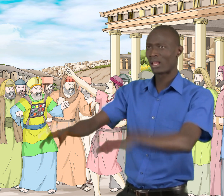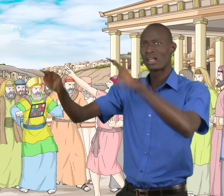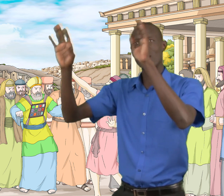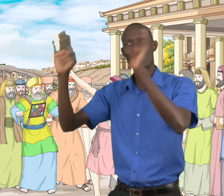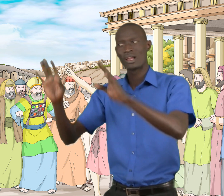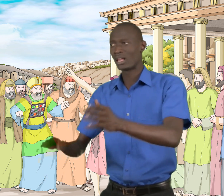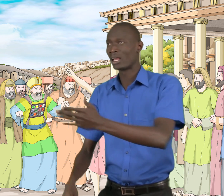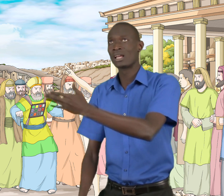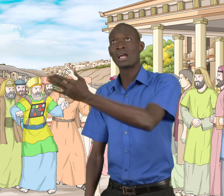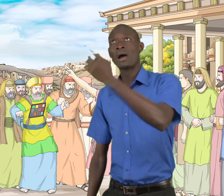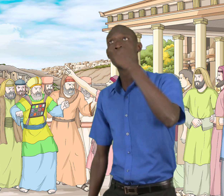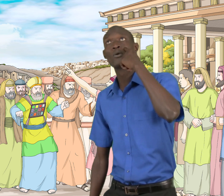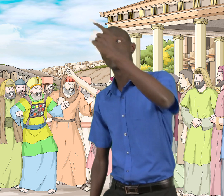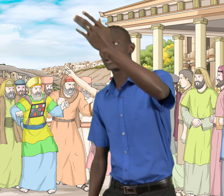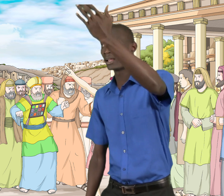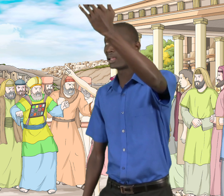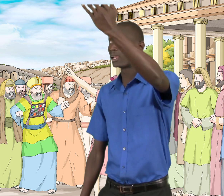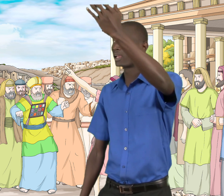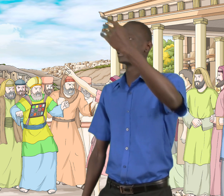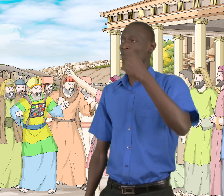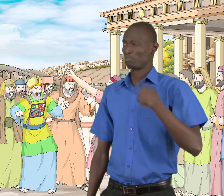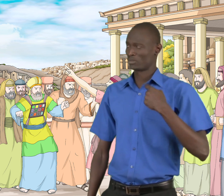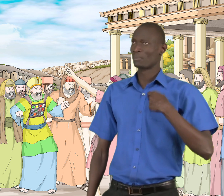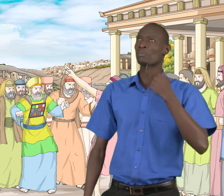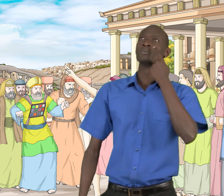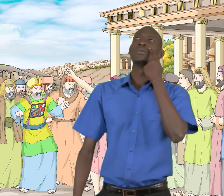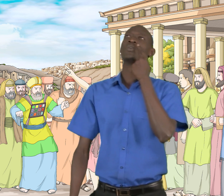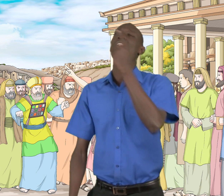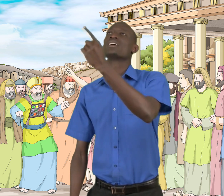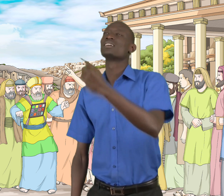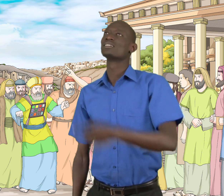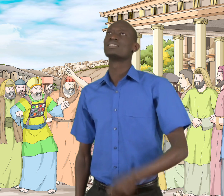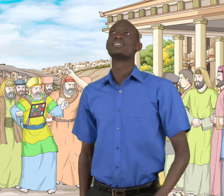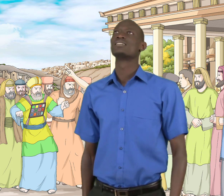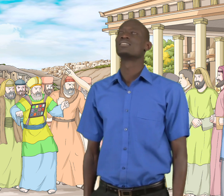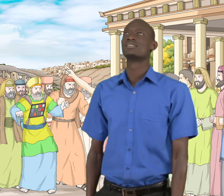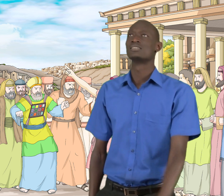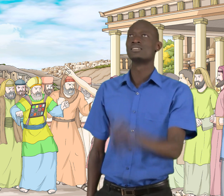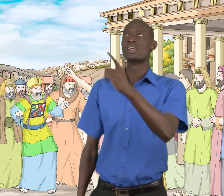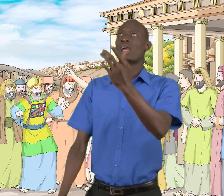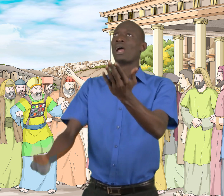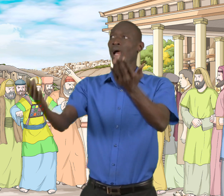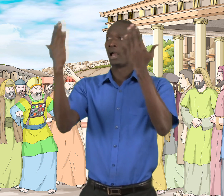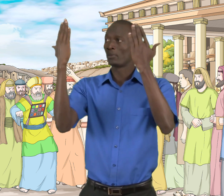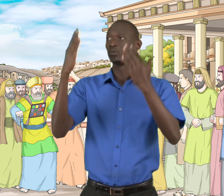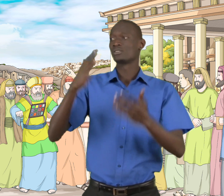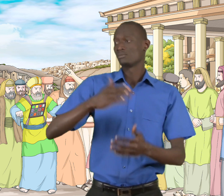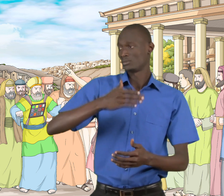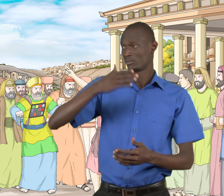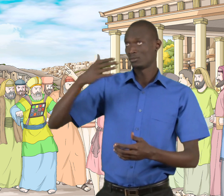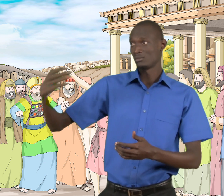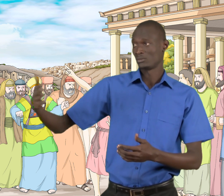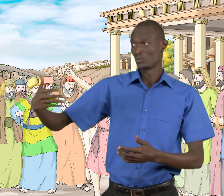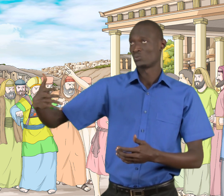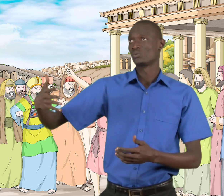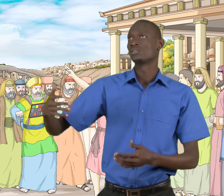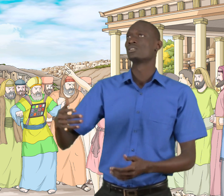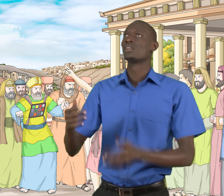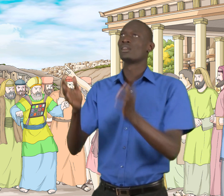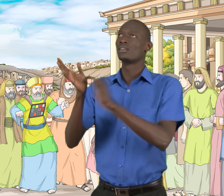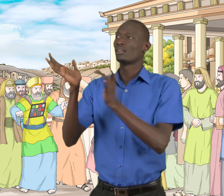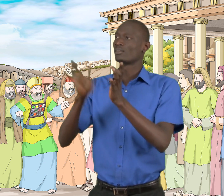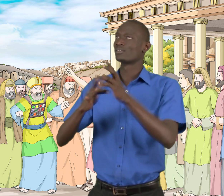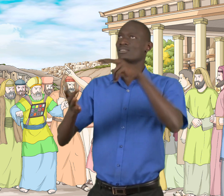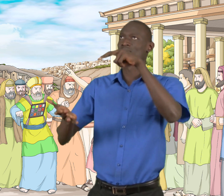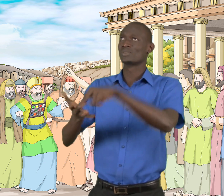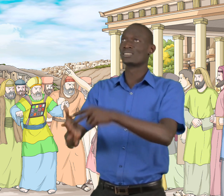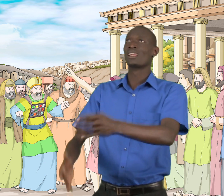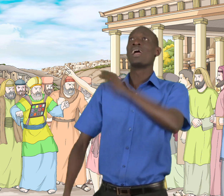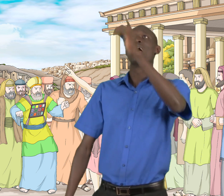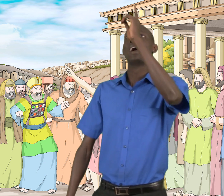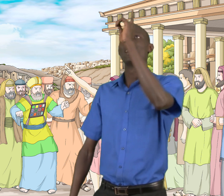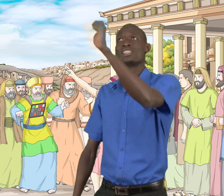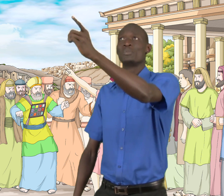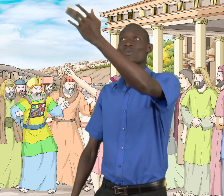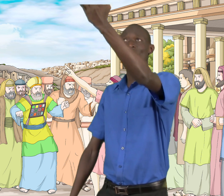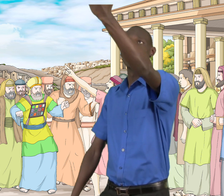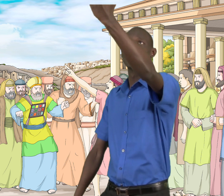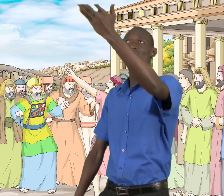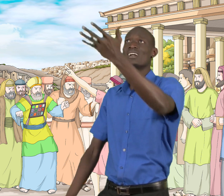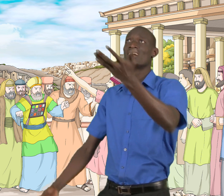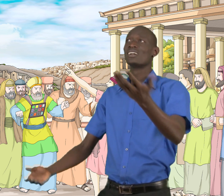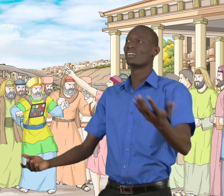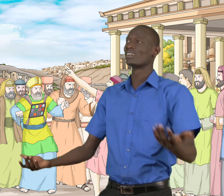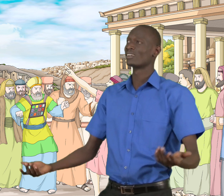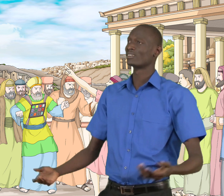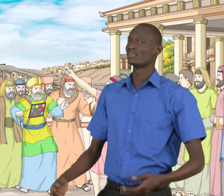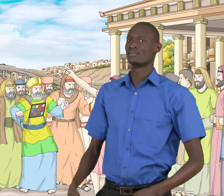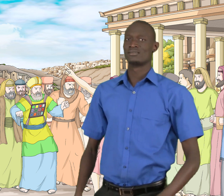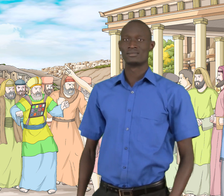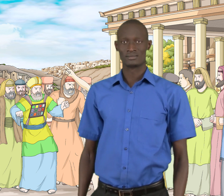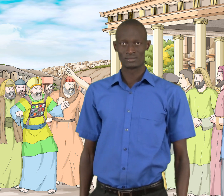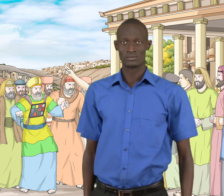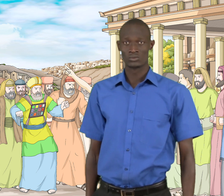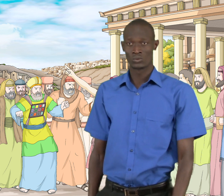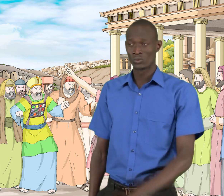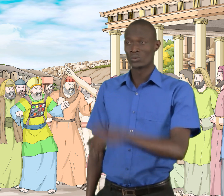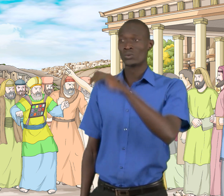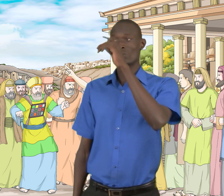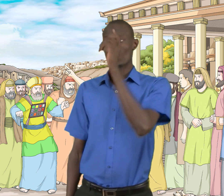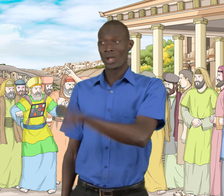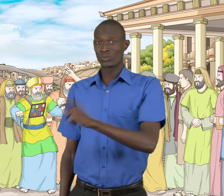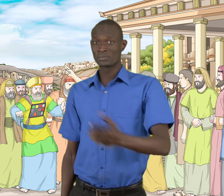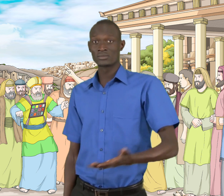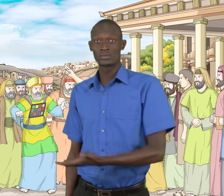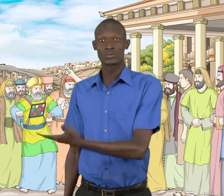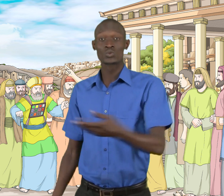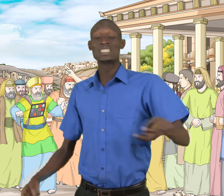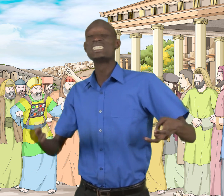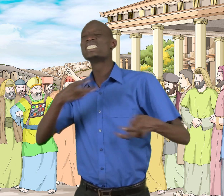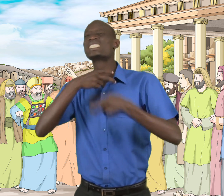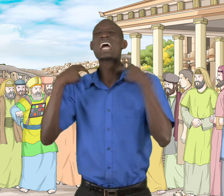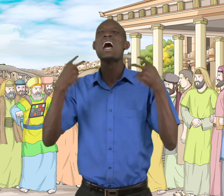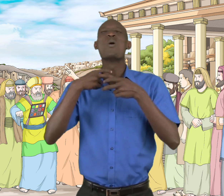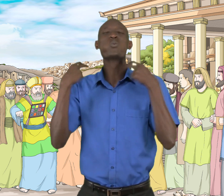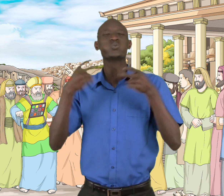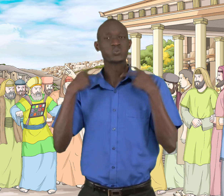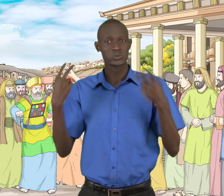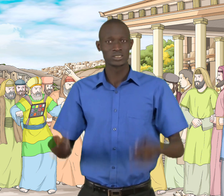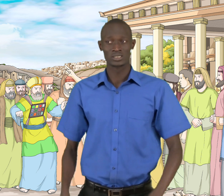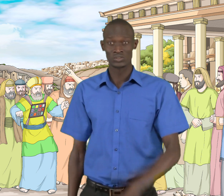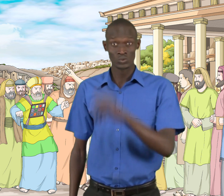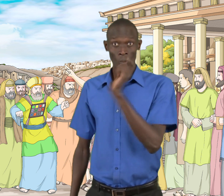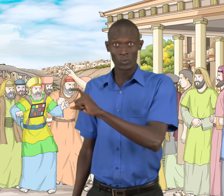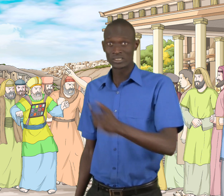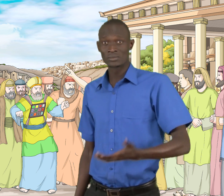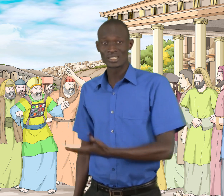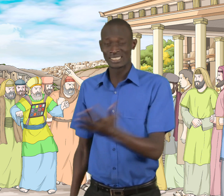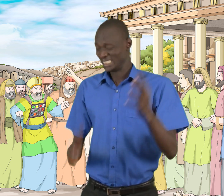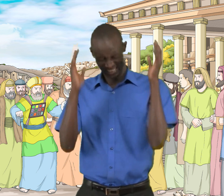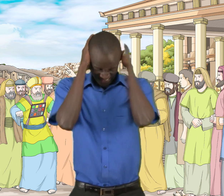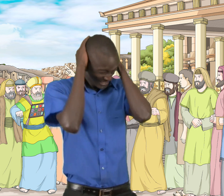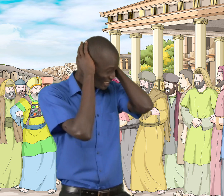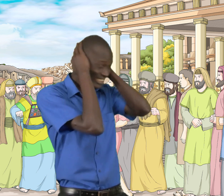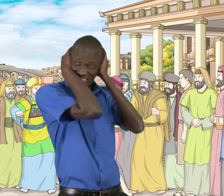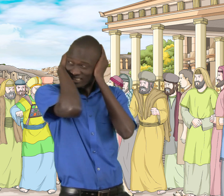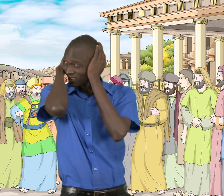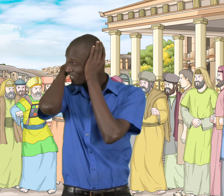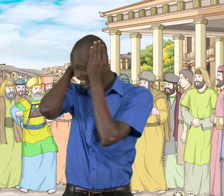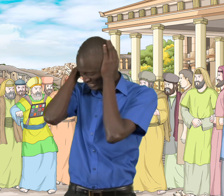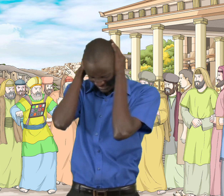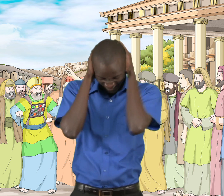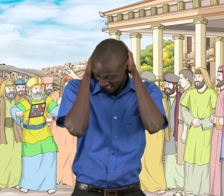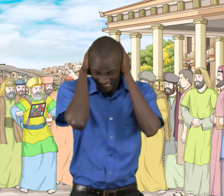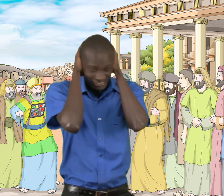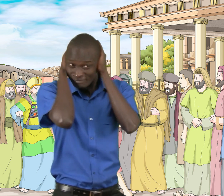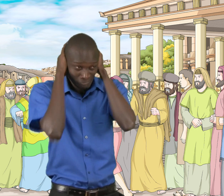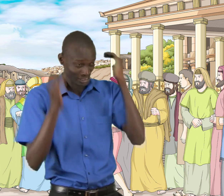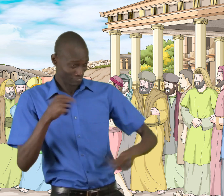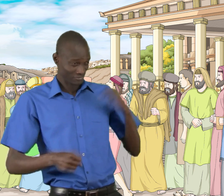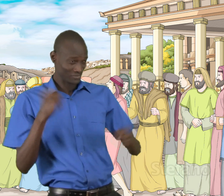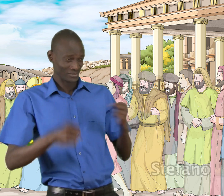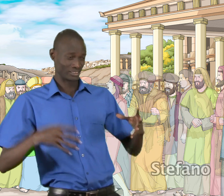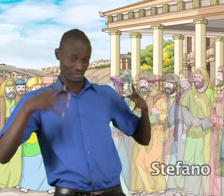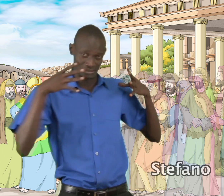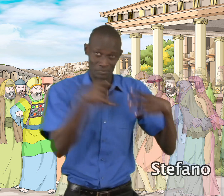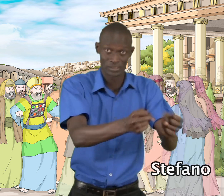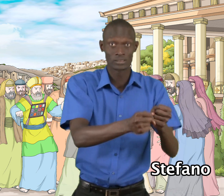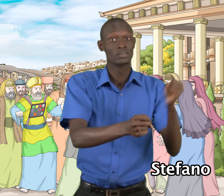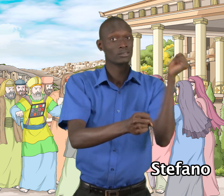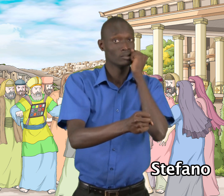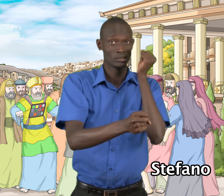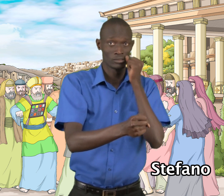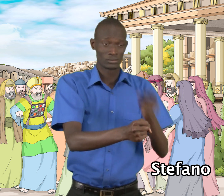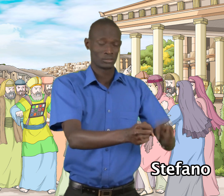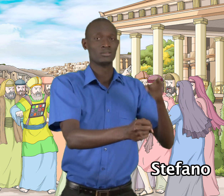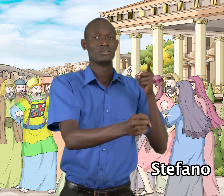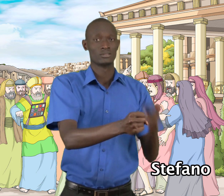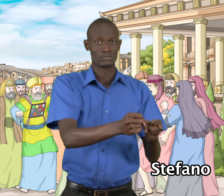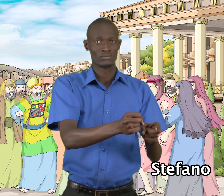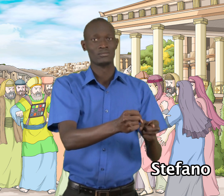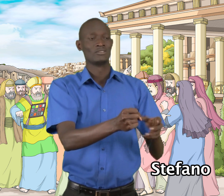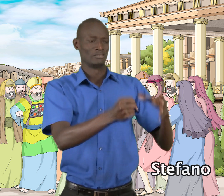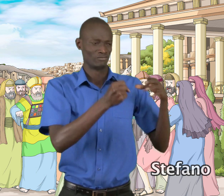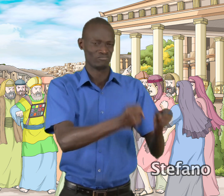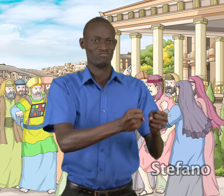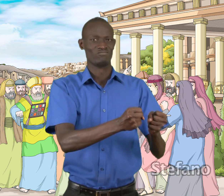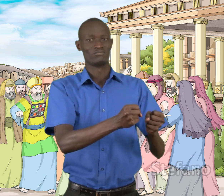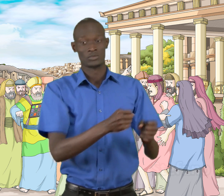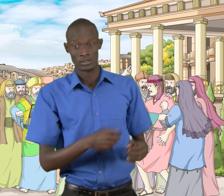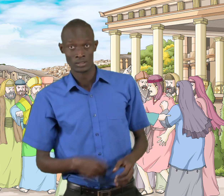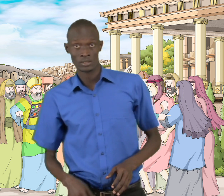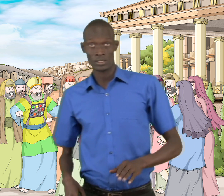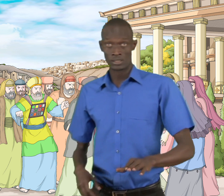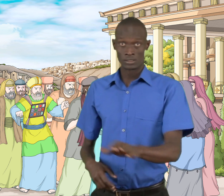“Look,” he said, “I see heaven open and the Son of Man standing at the right hand of God.”